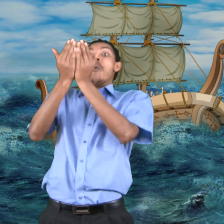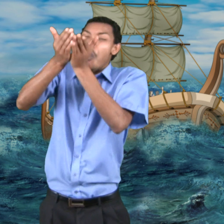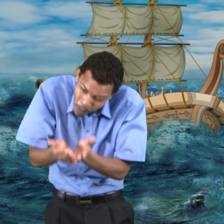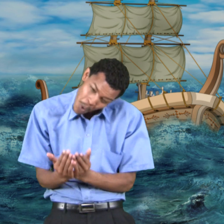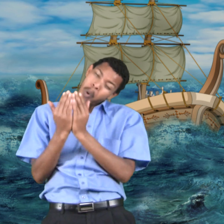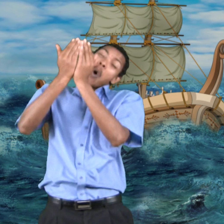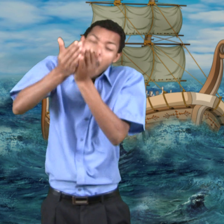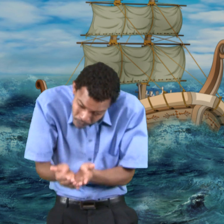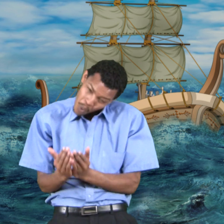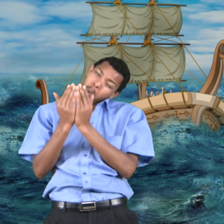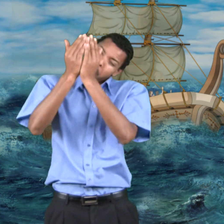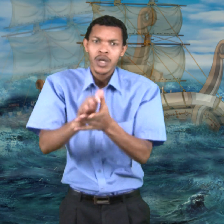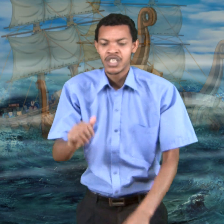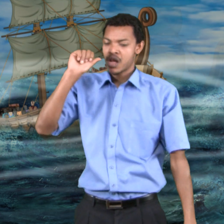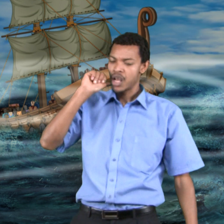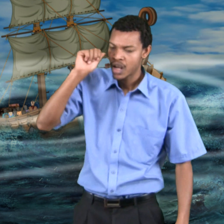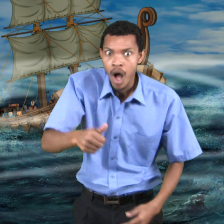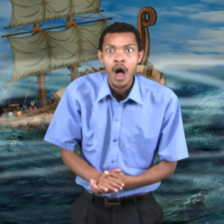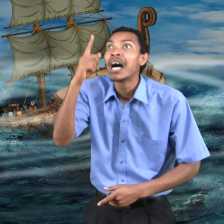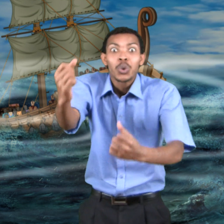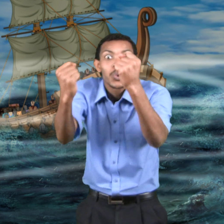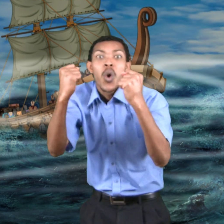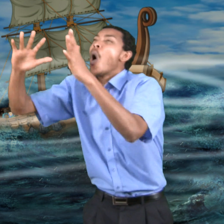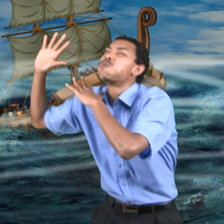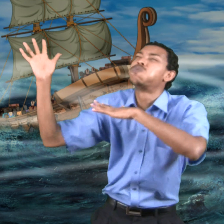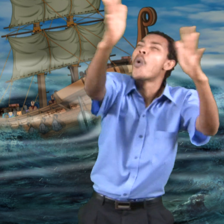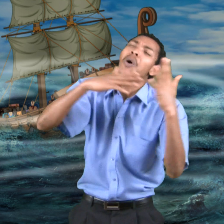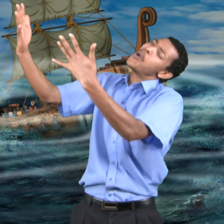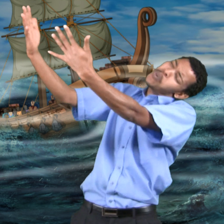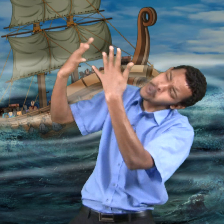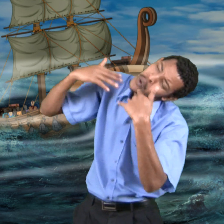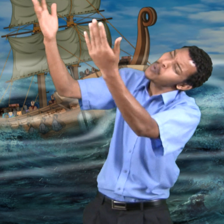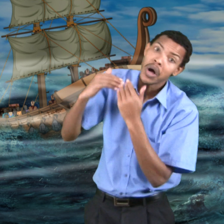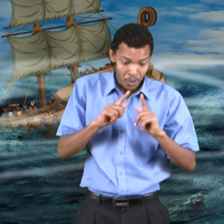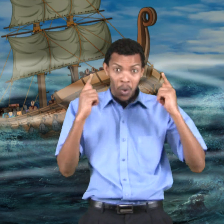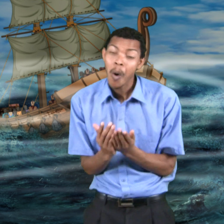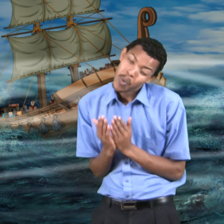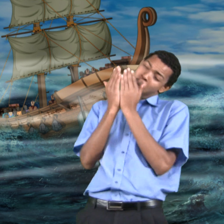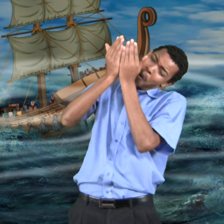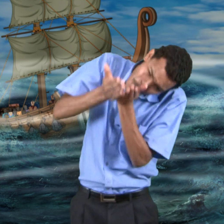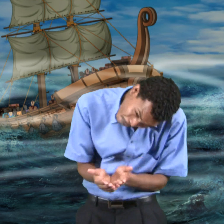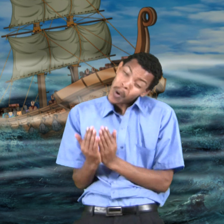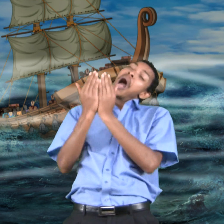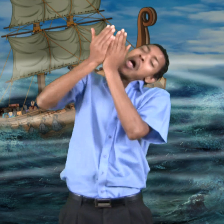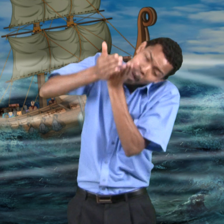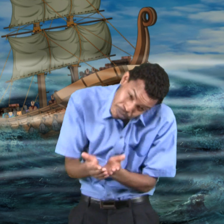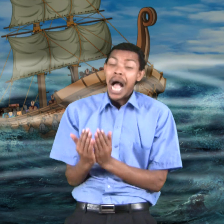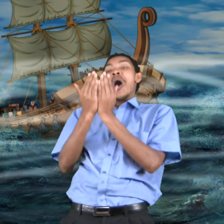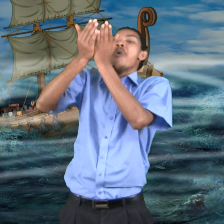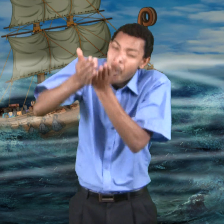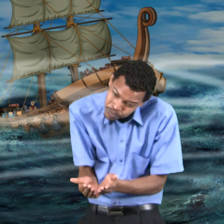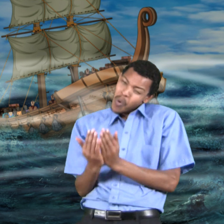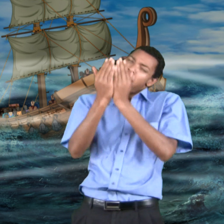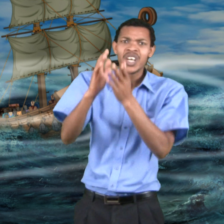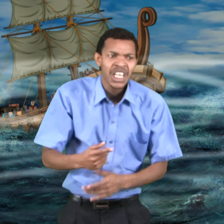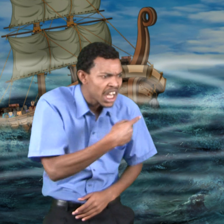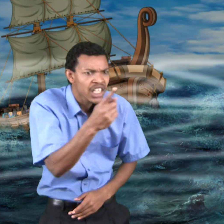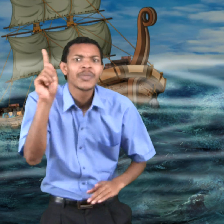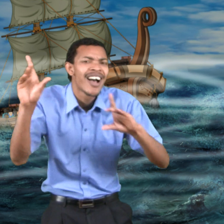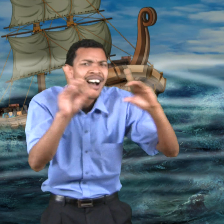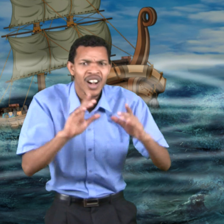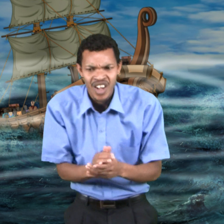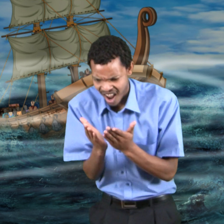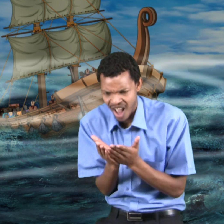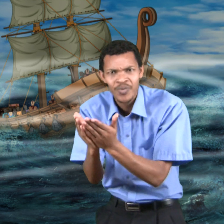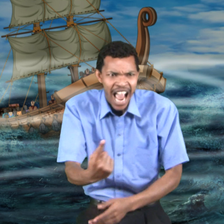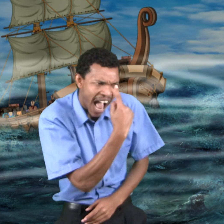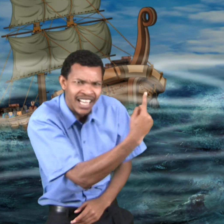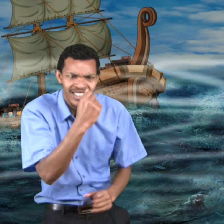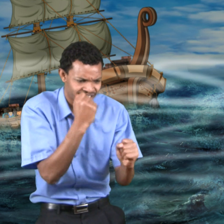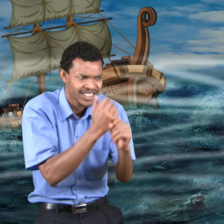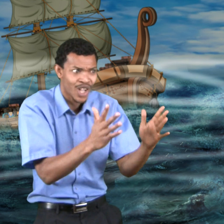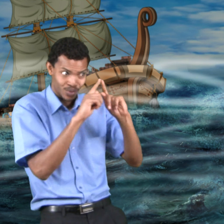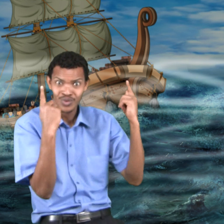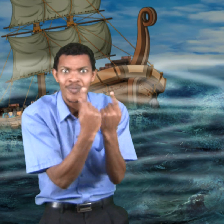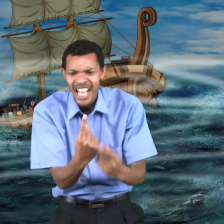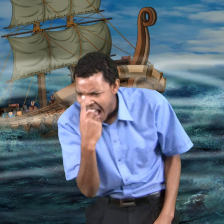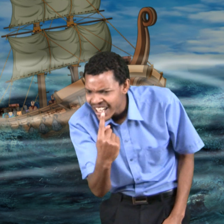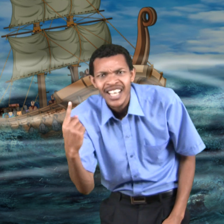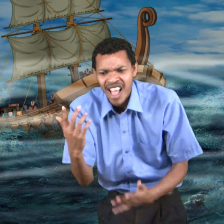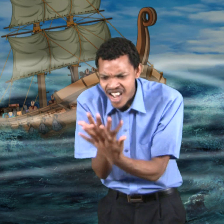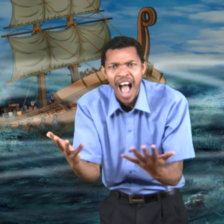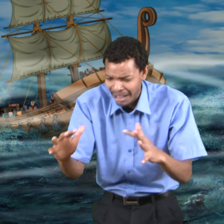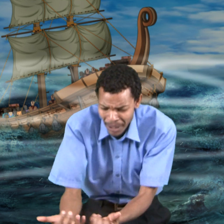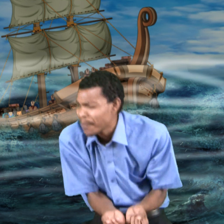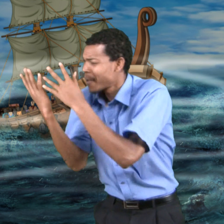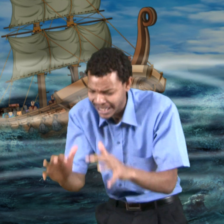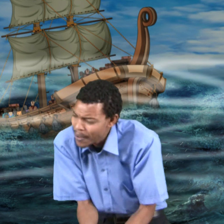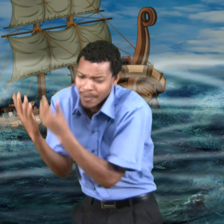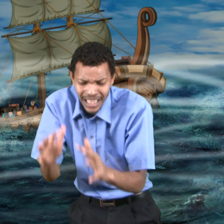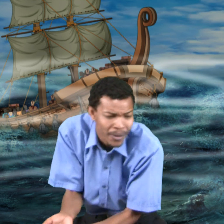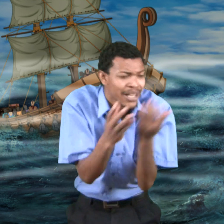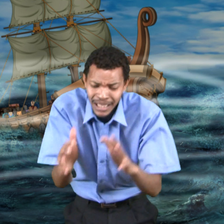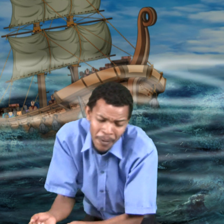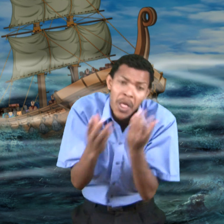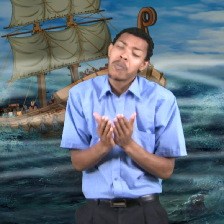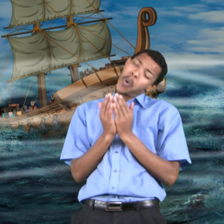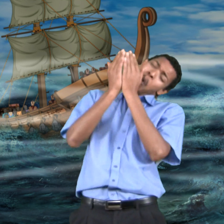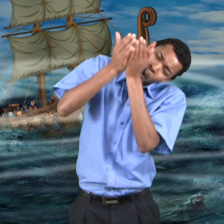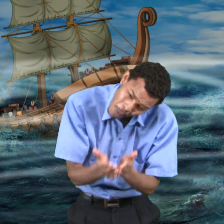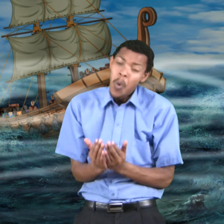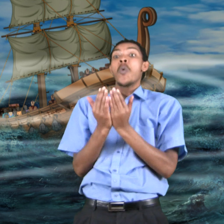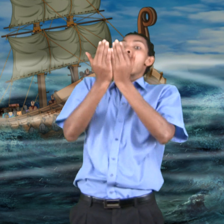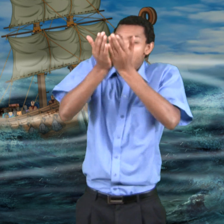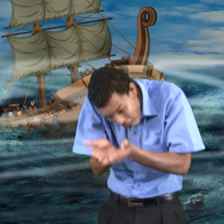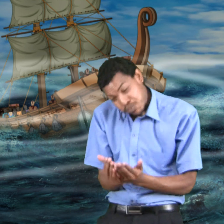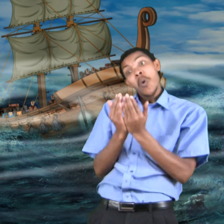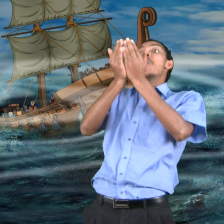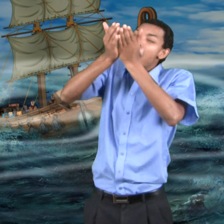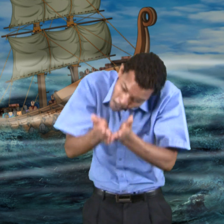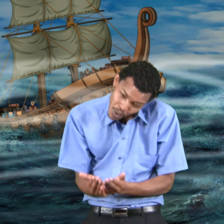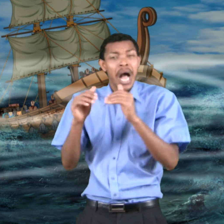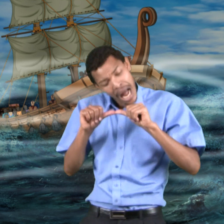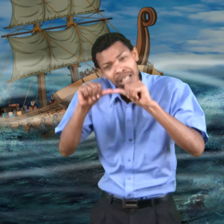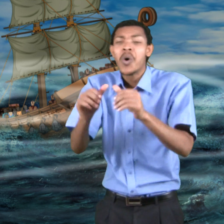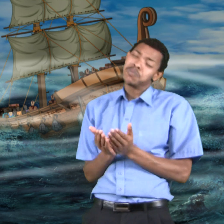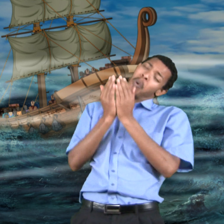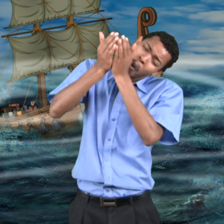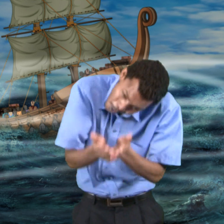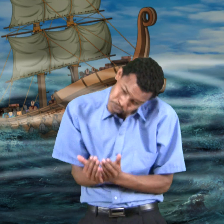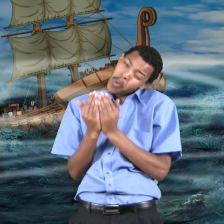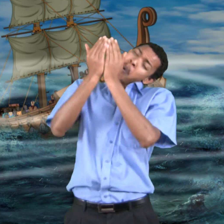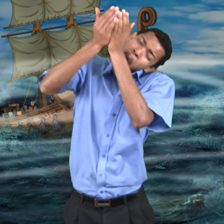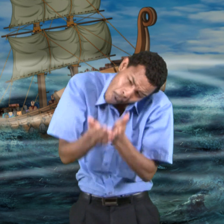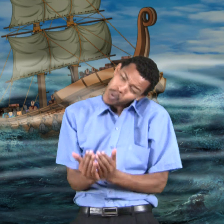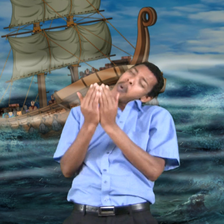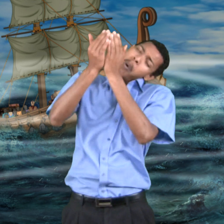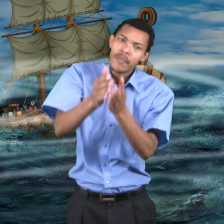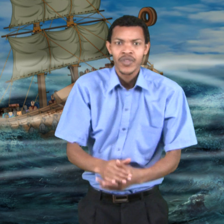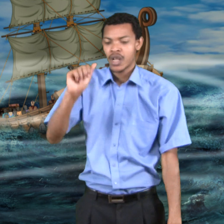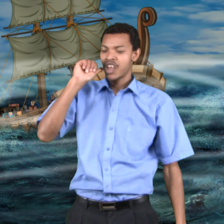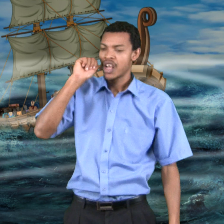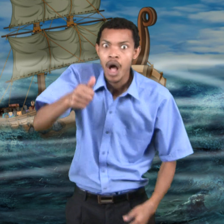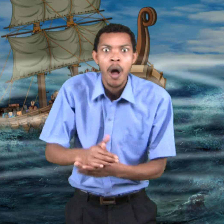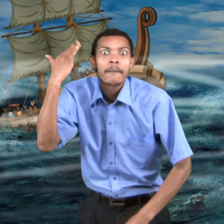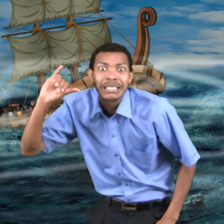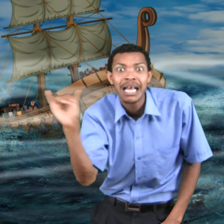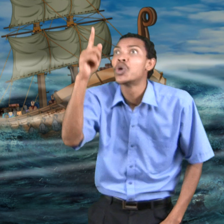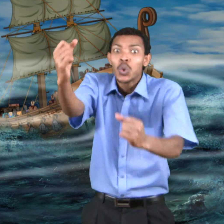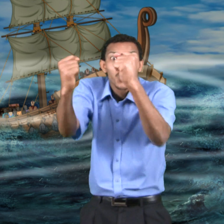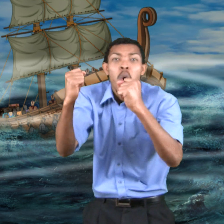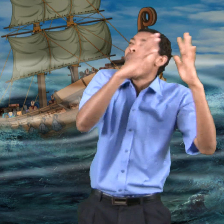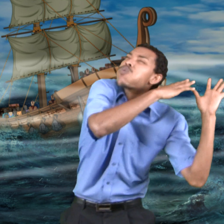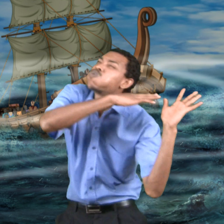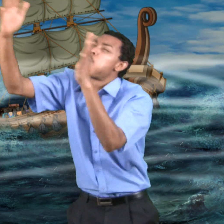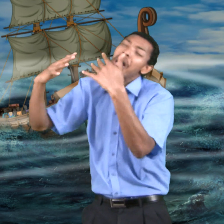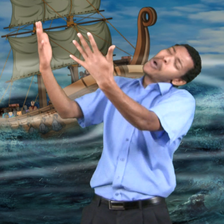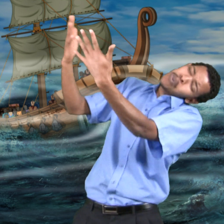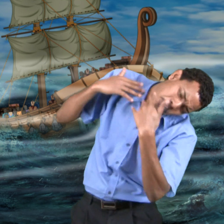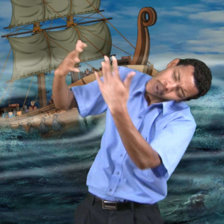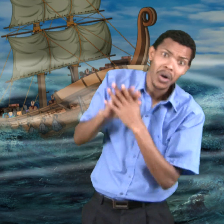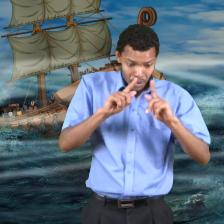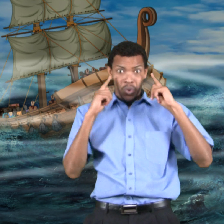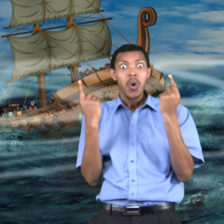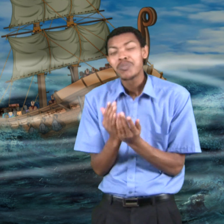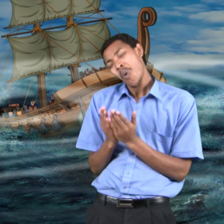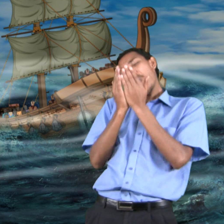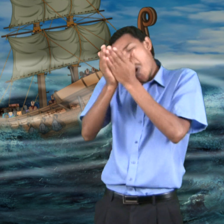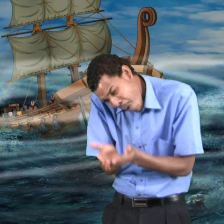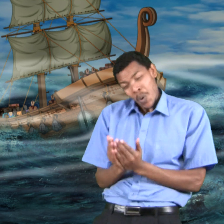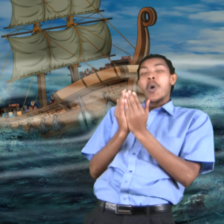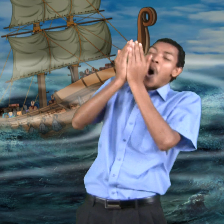We were tossed so violently that the next day the men began to jettison the cargo.